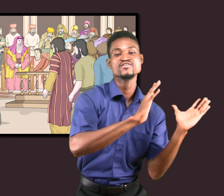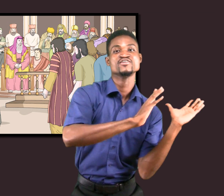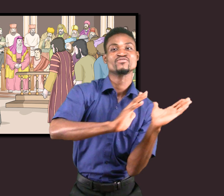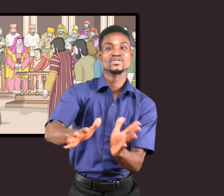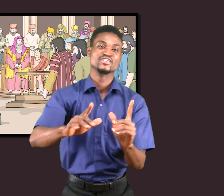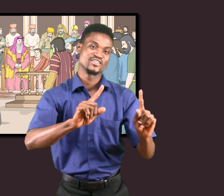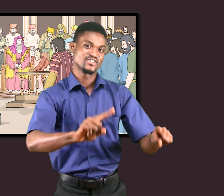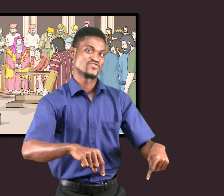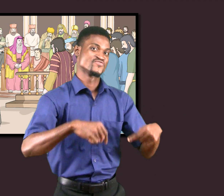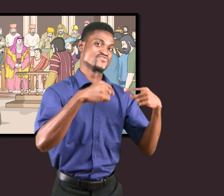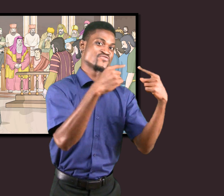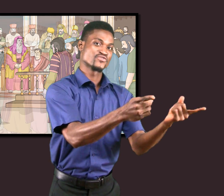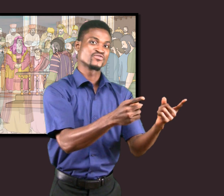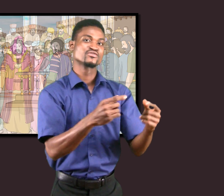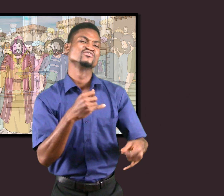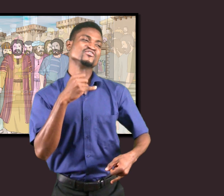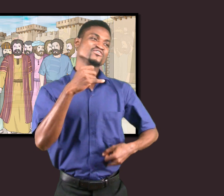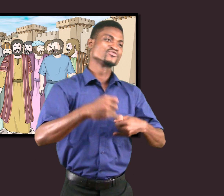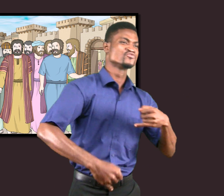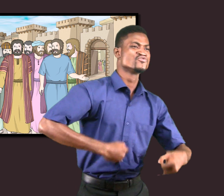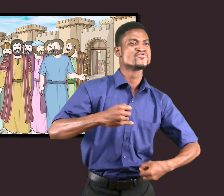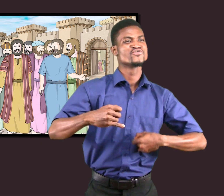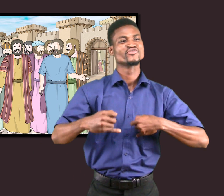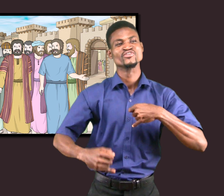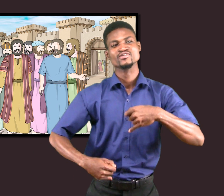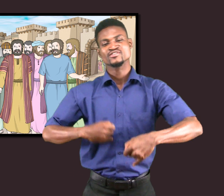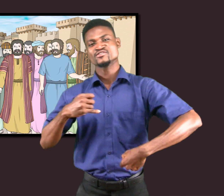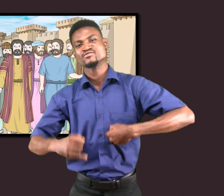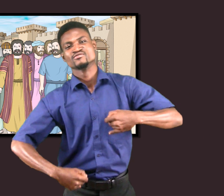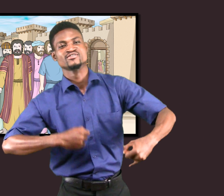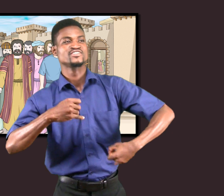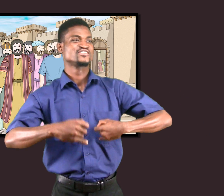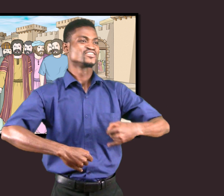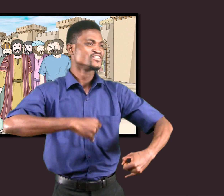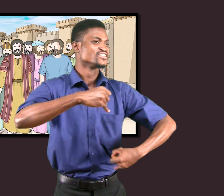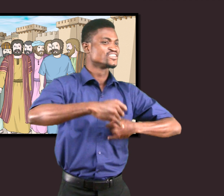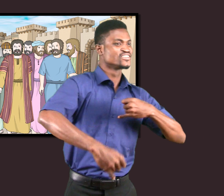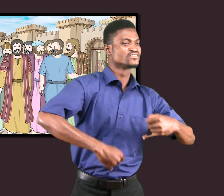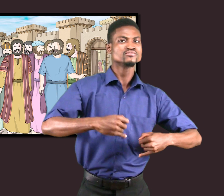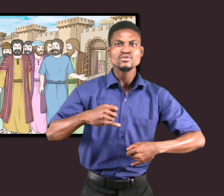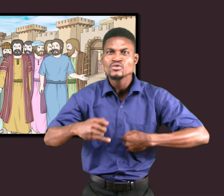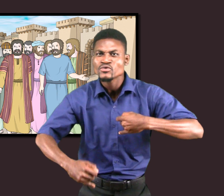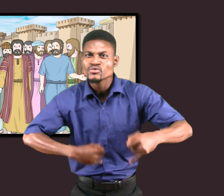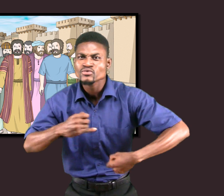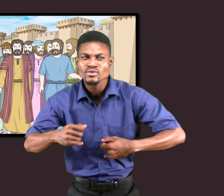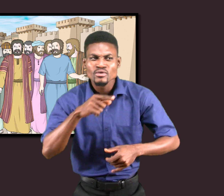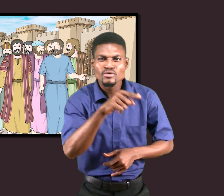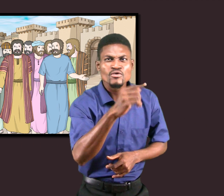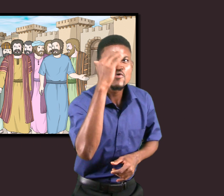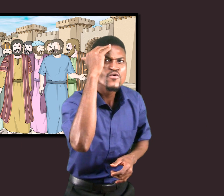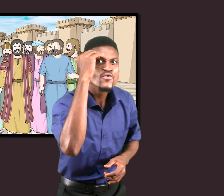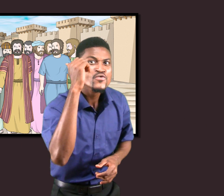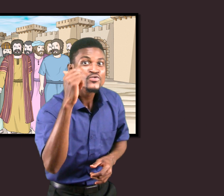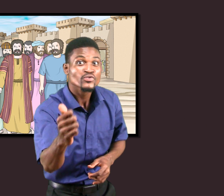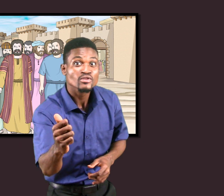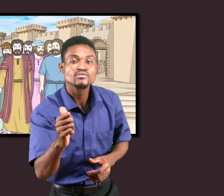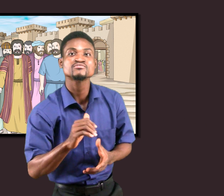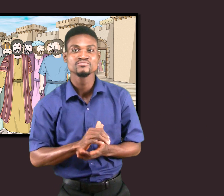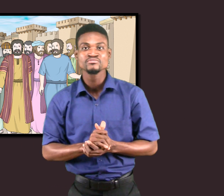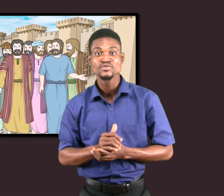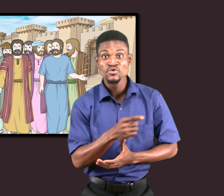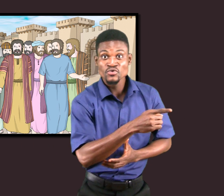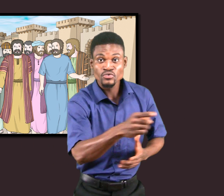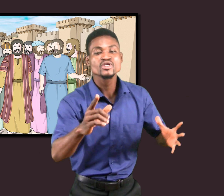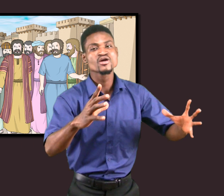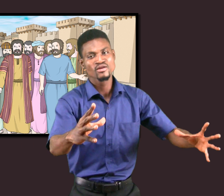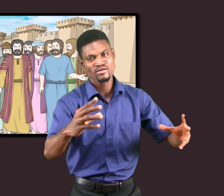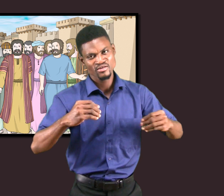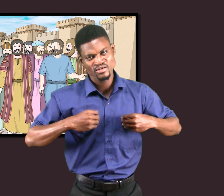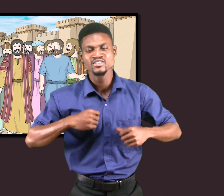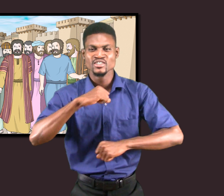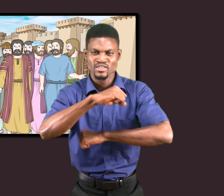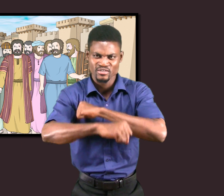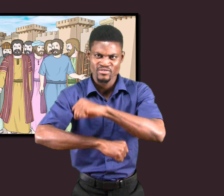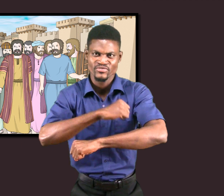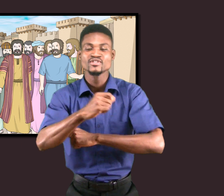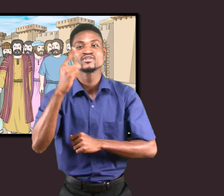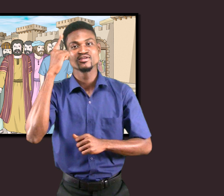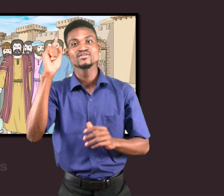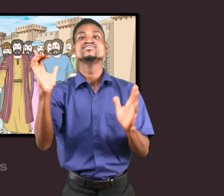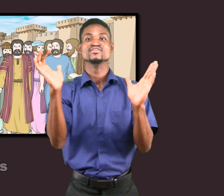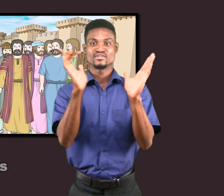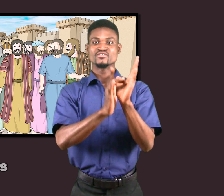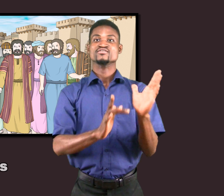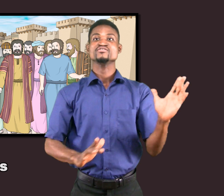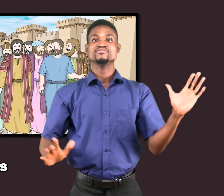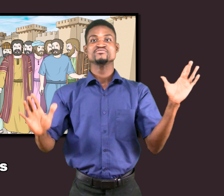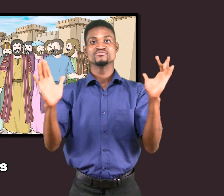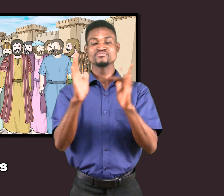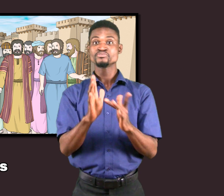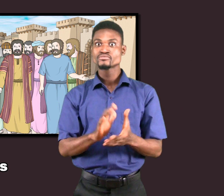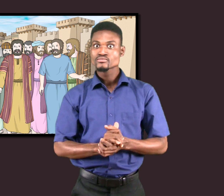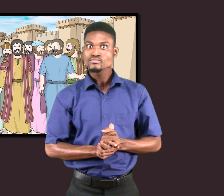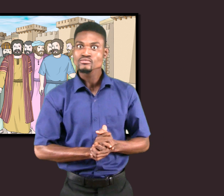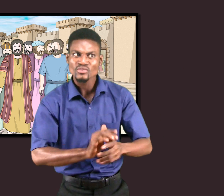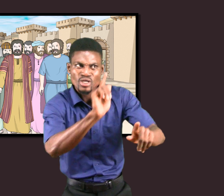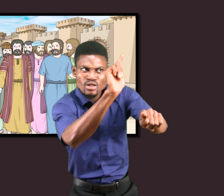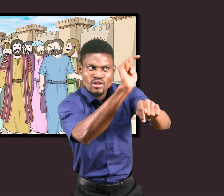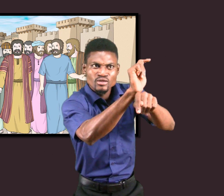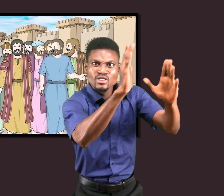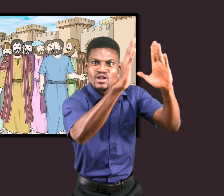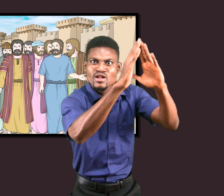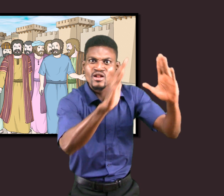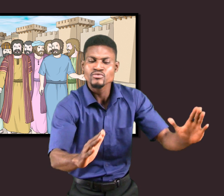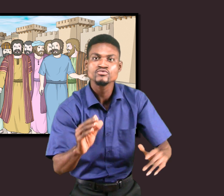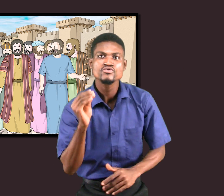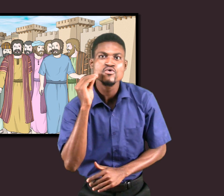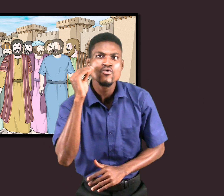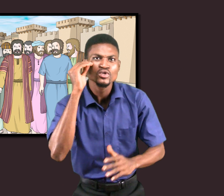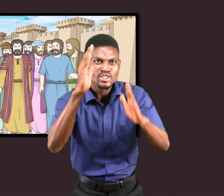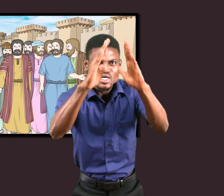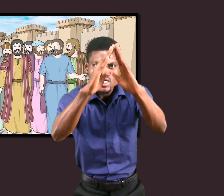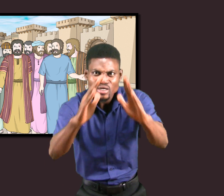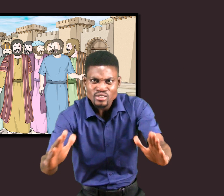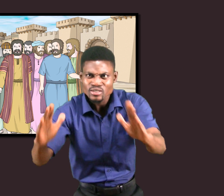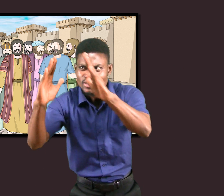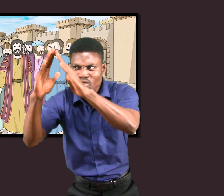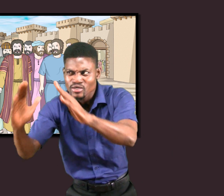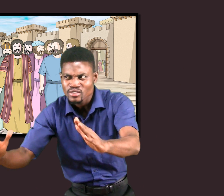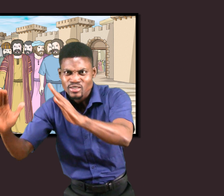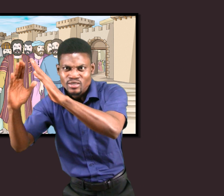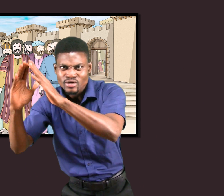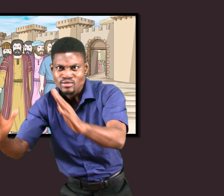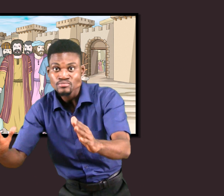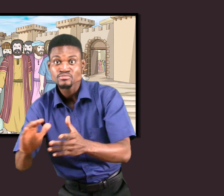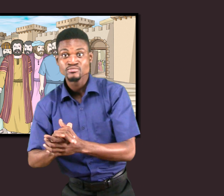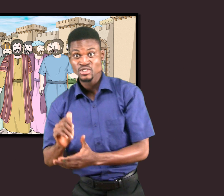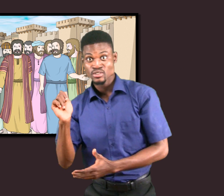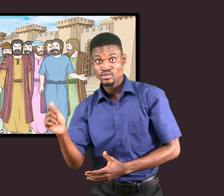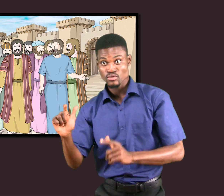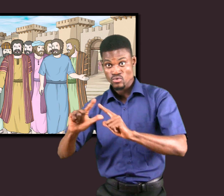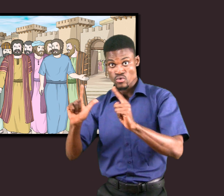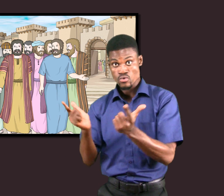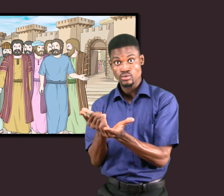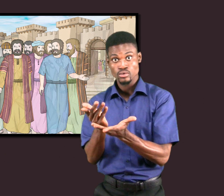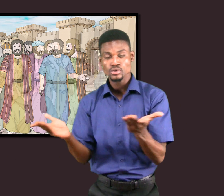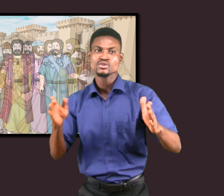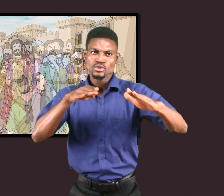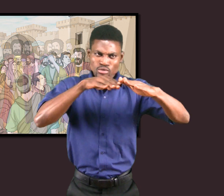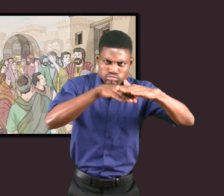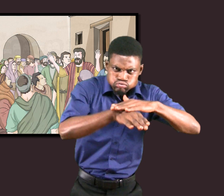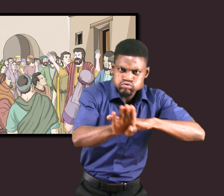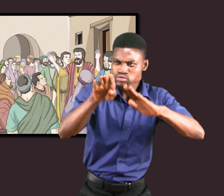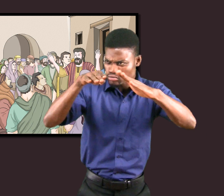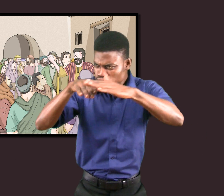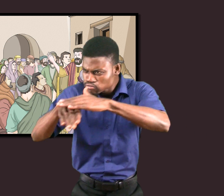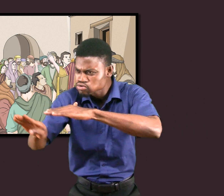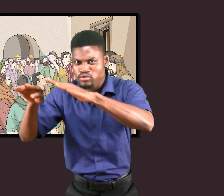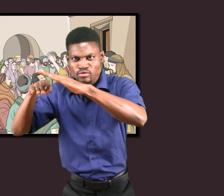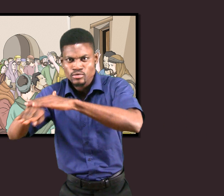The apostles left the Sanhedrin, rejoicing that they had been counted worthy of suffering disgrace for the Name.